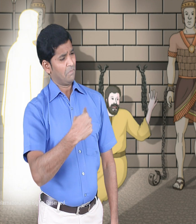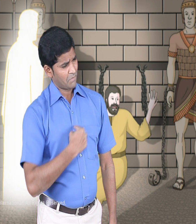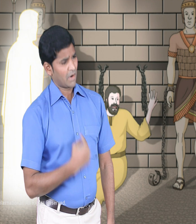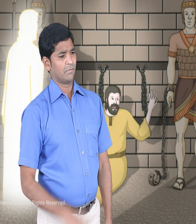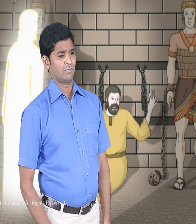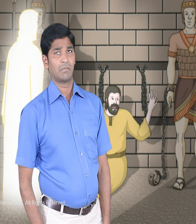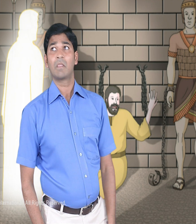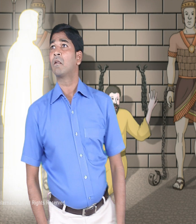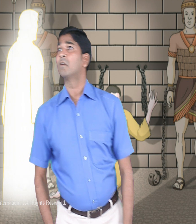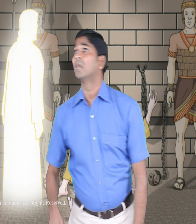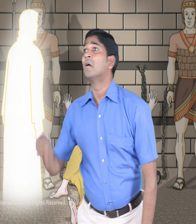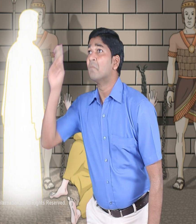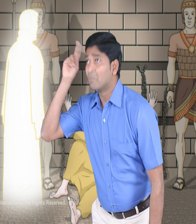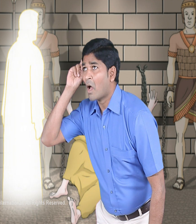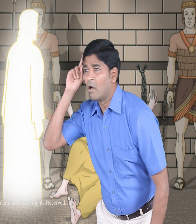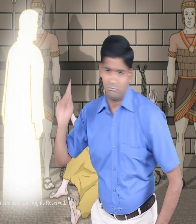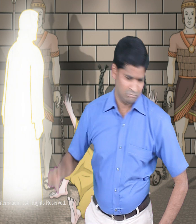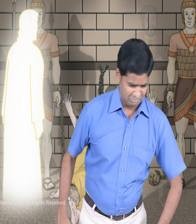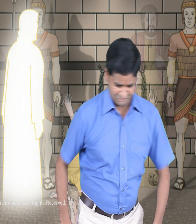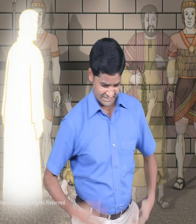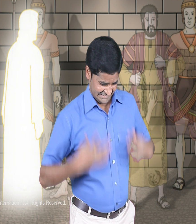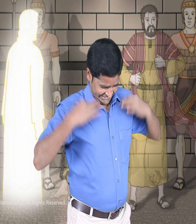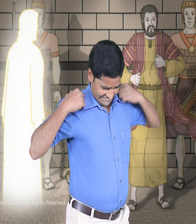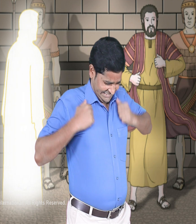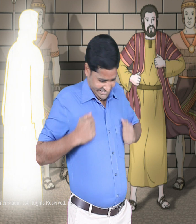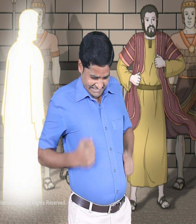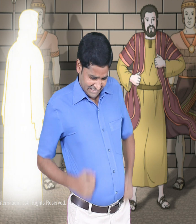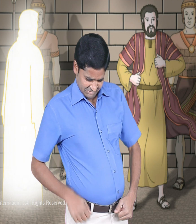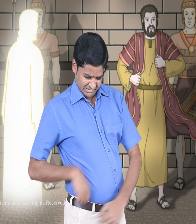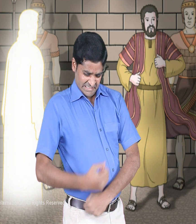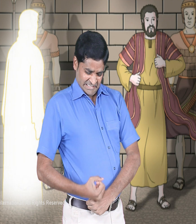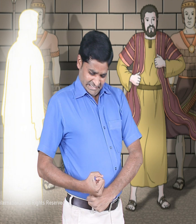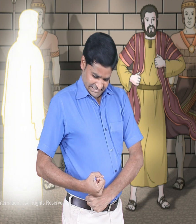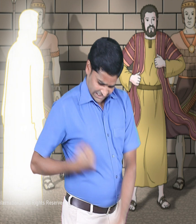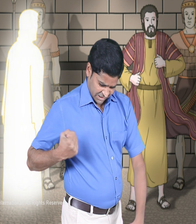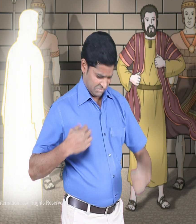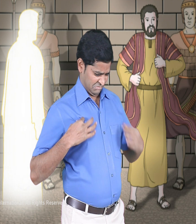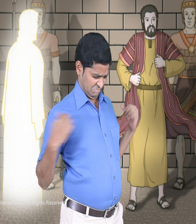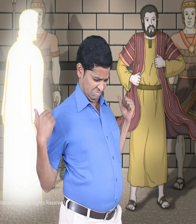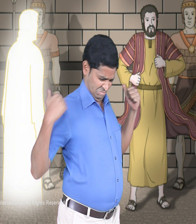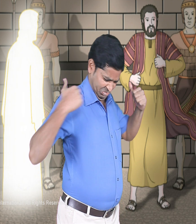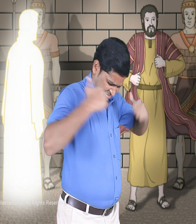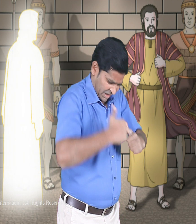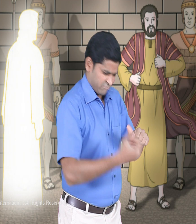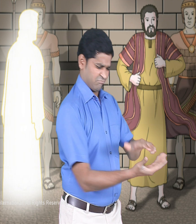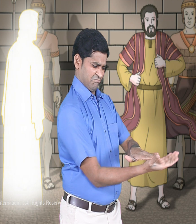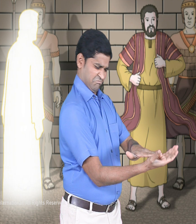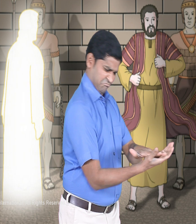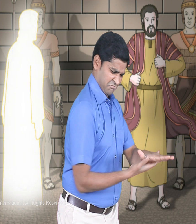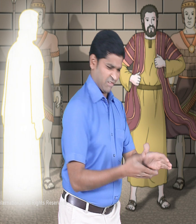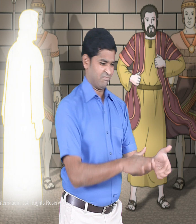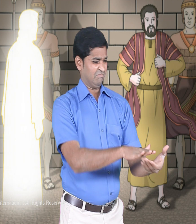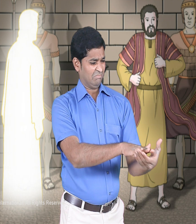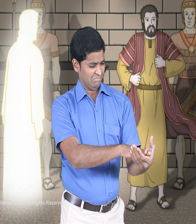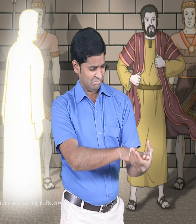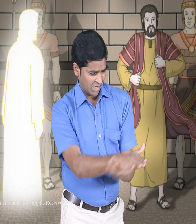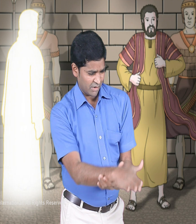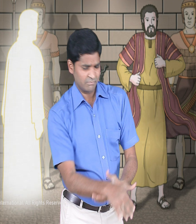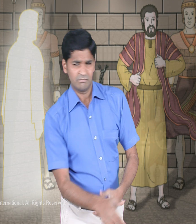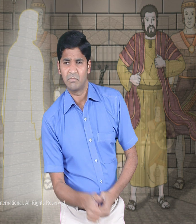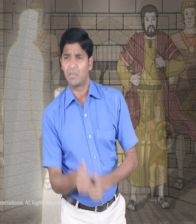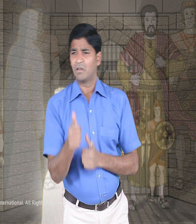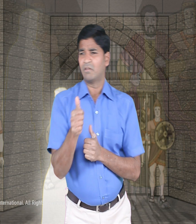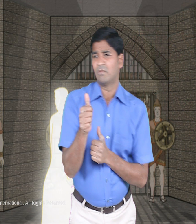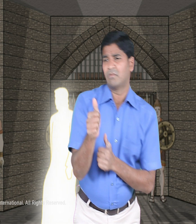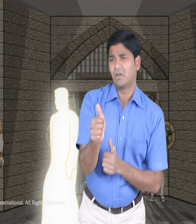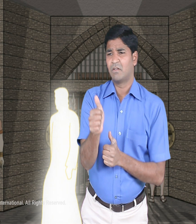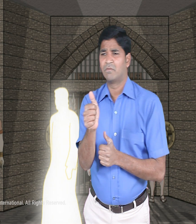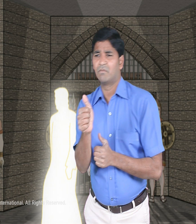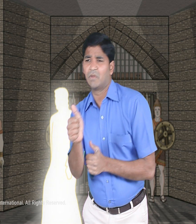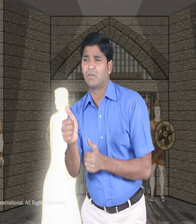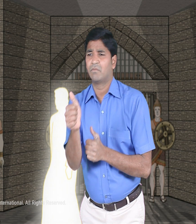Peter did so, and the angel told him, “Wrap your cloak around you and follow me.”